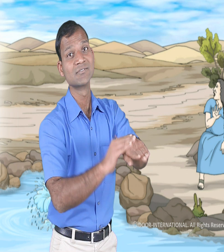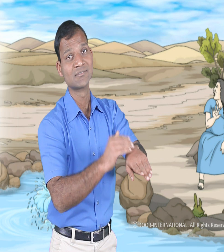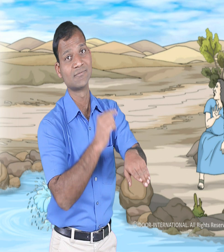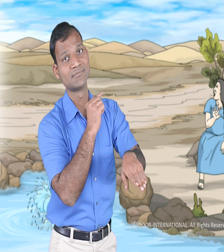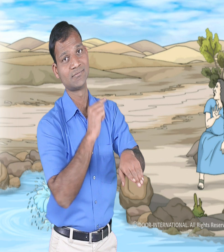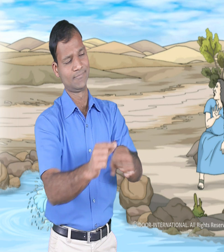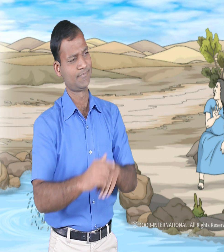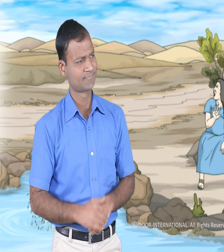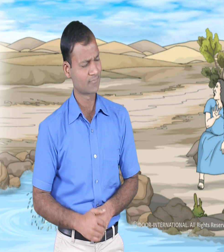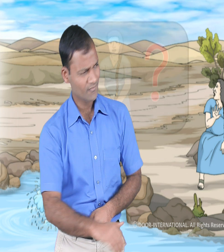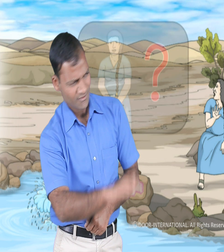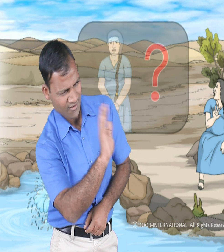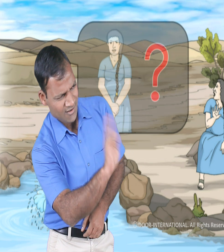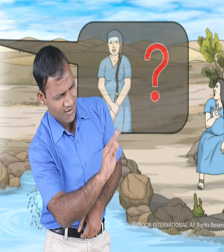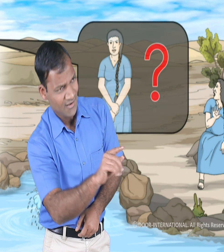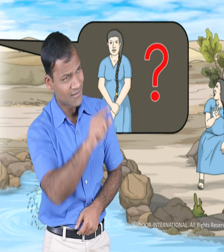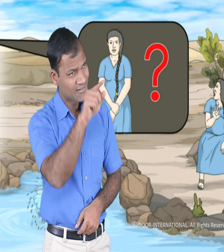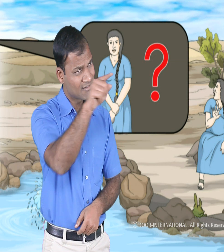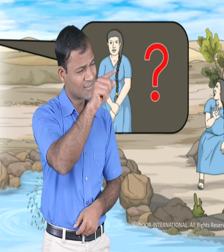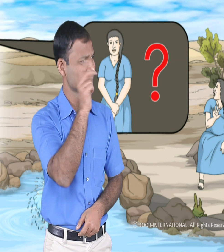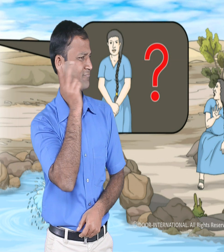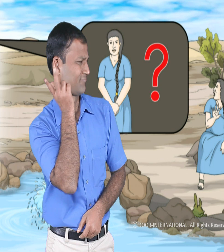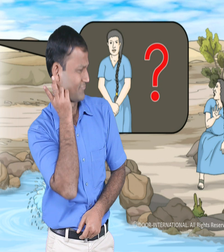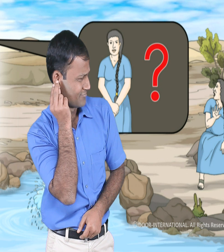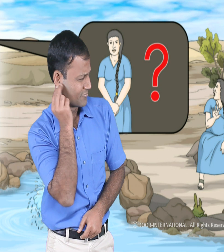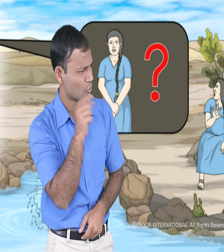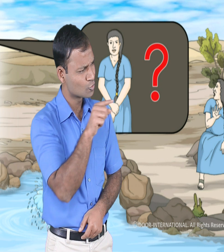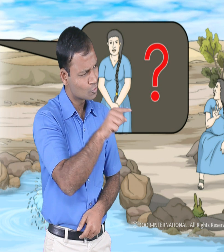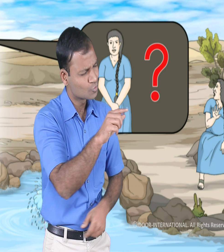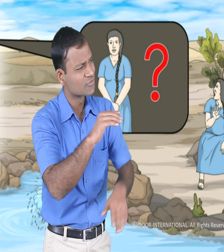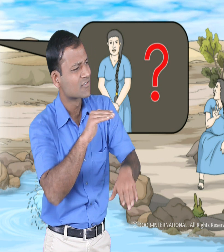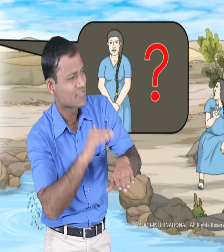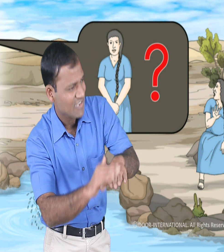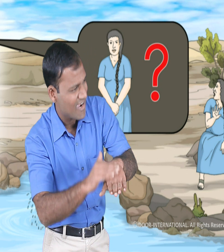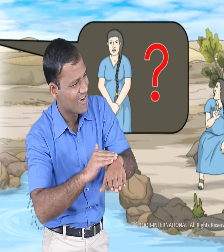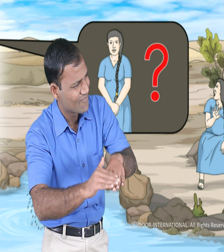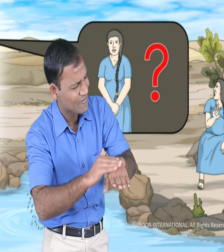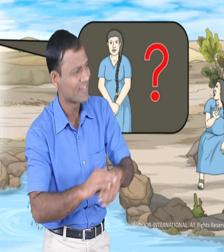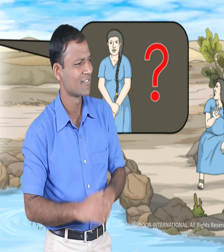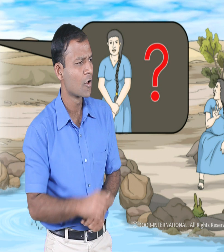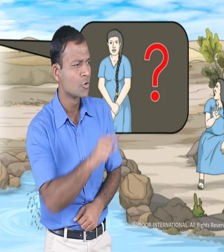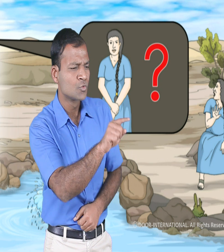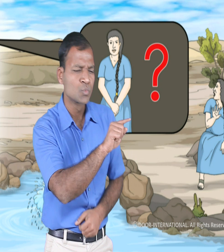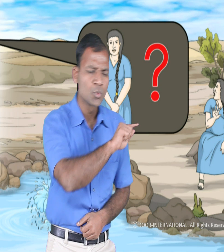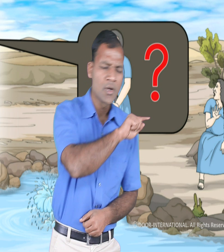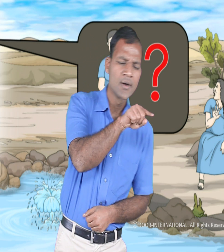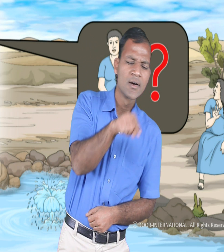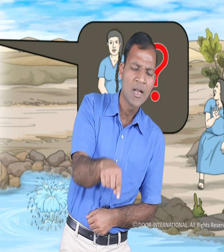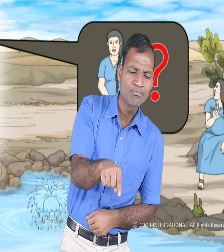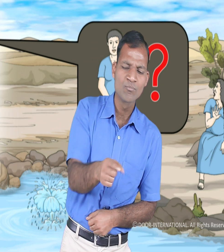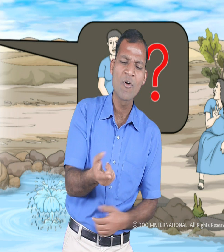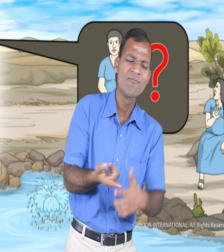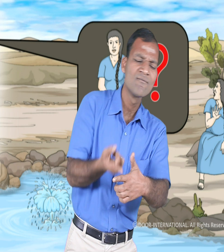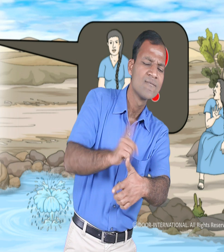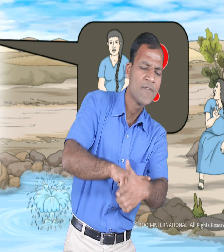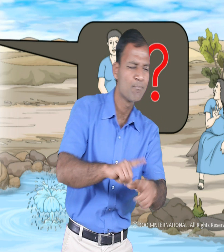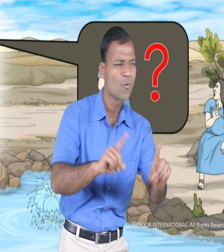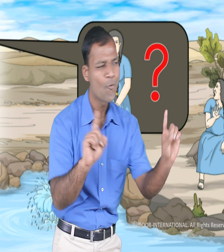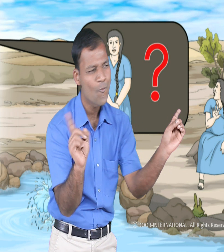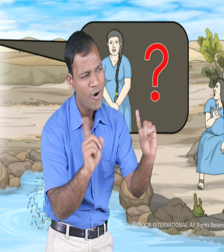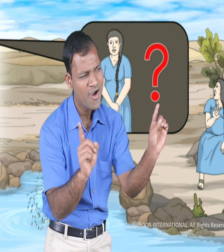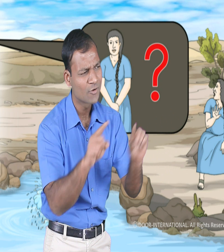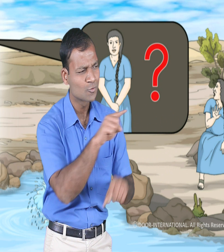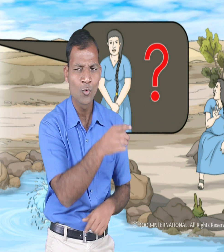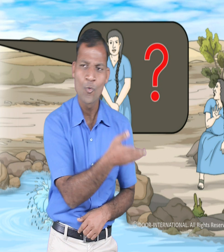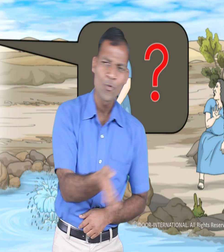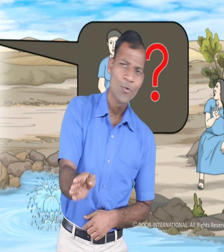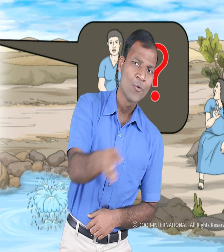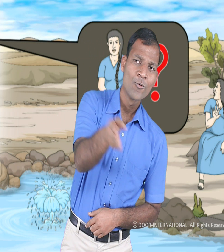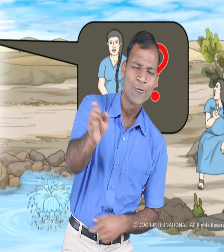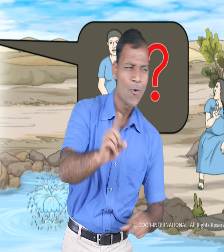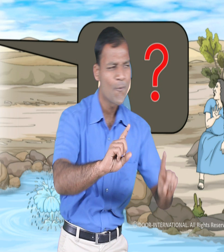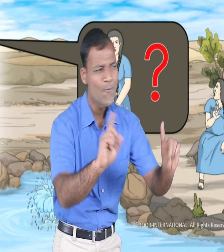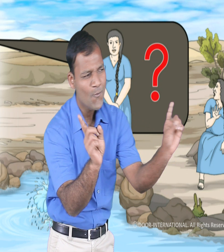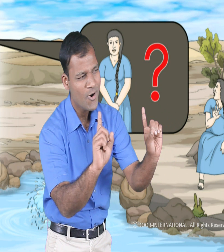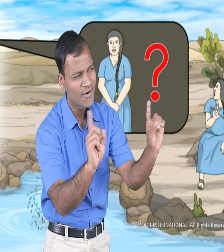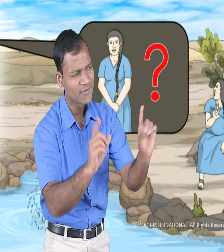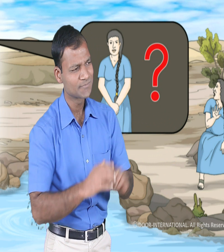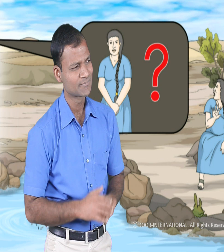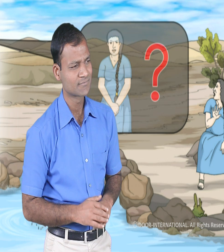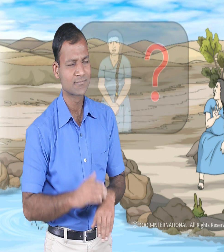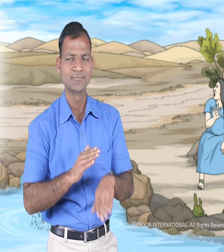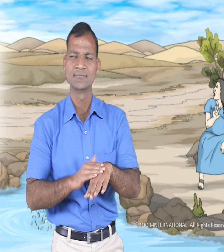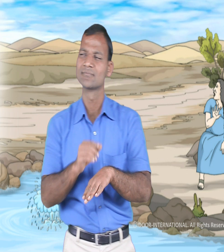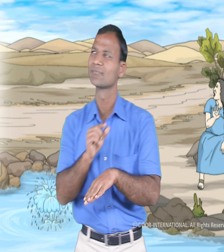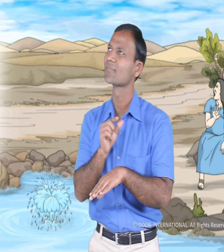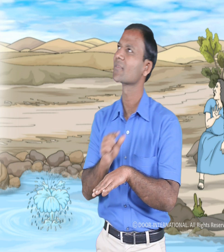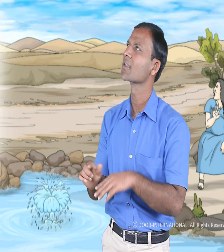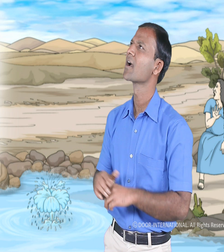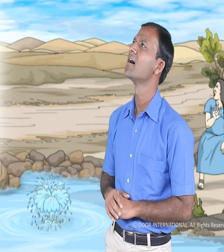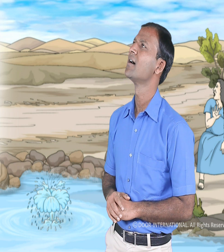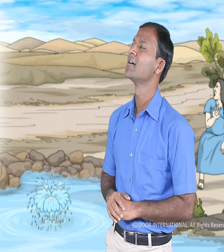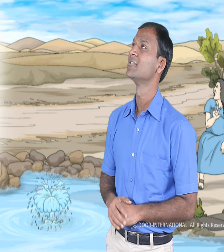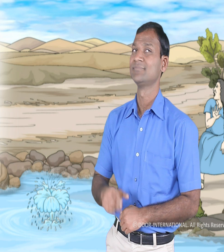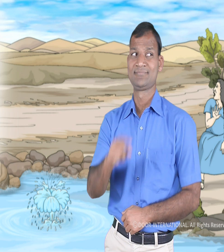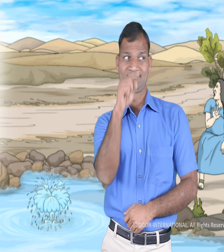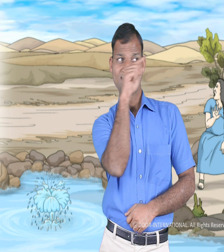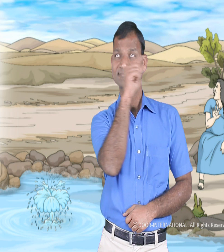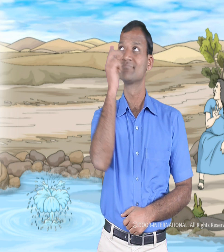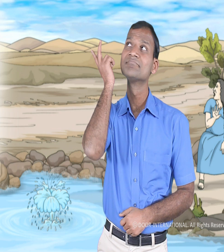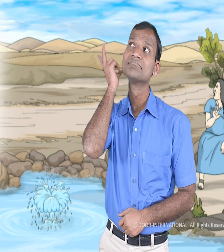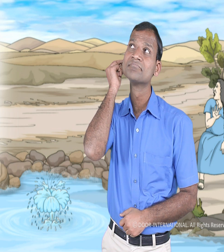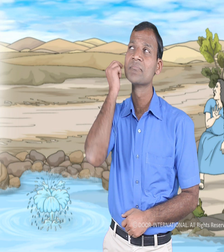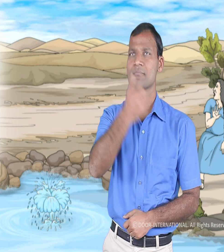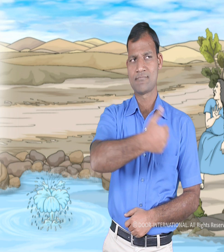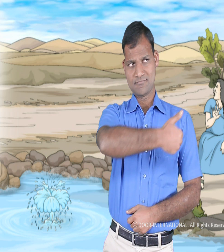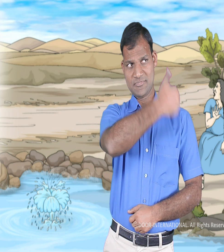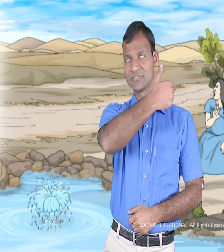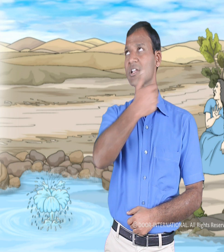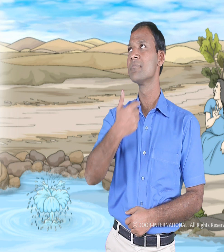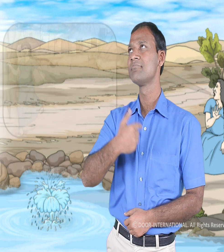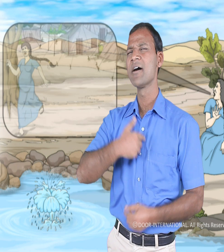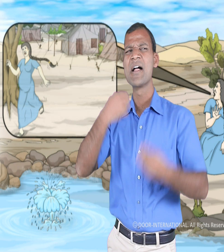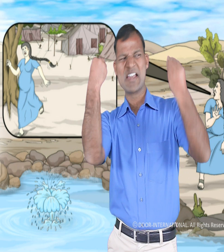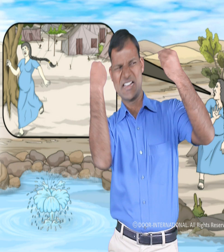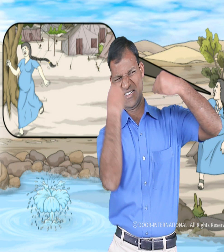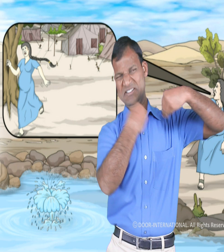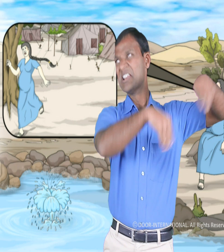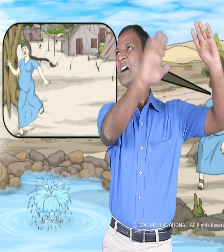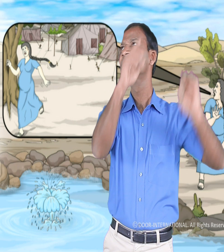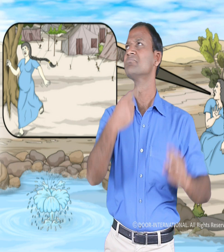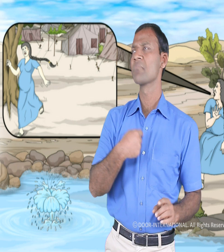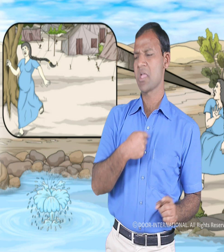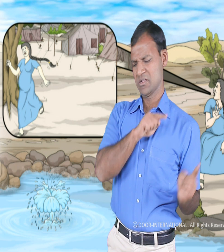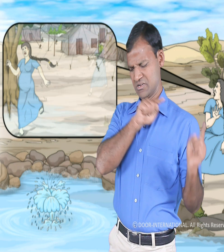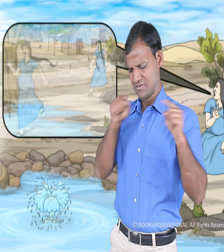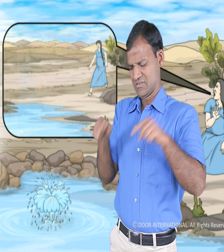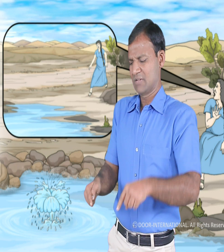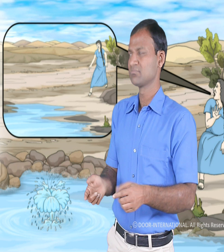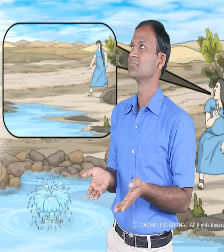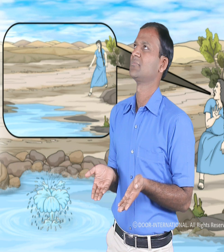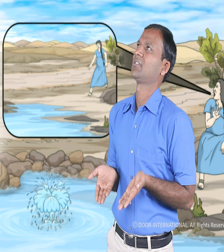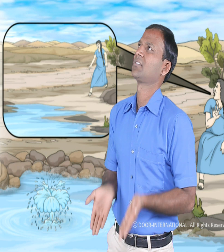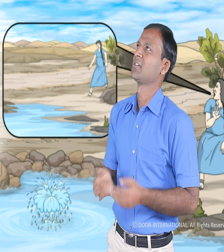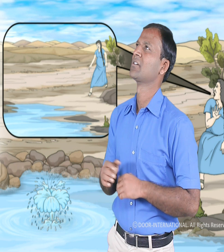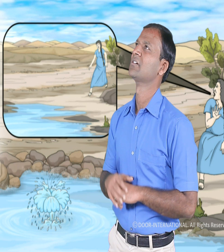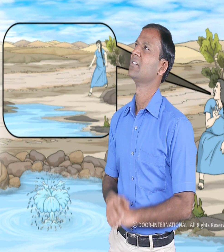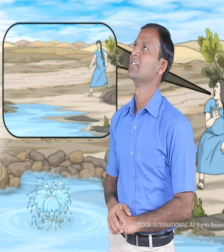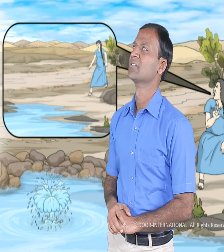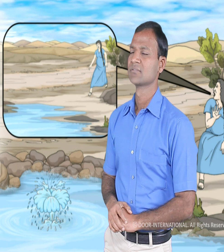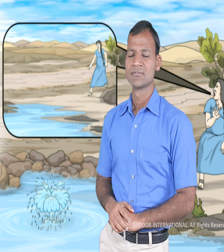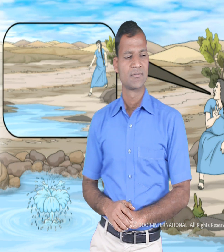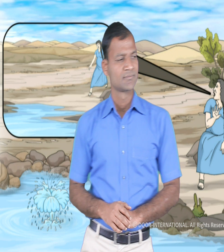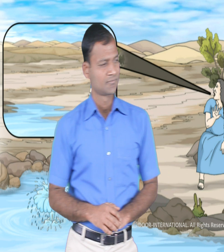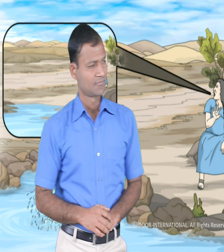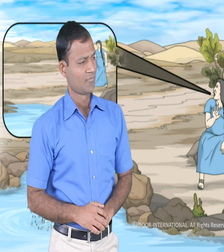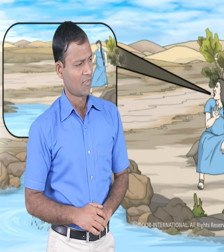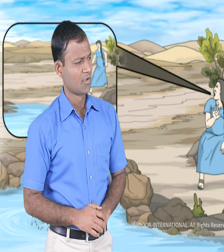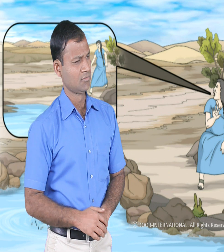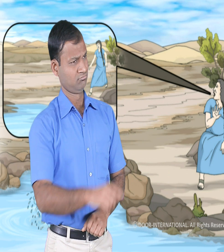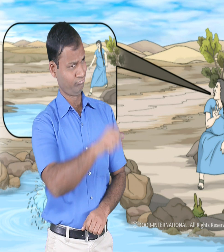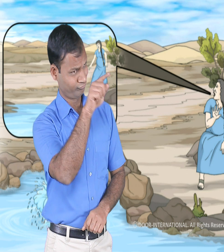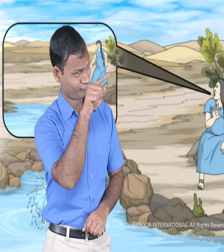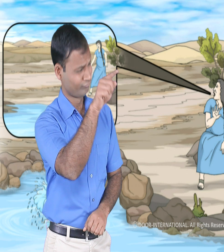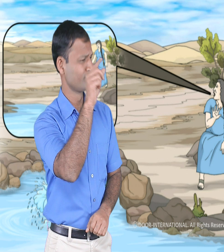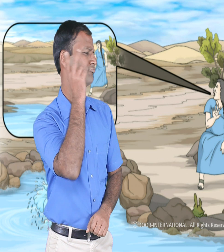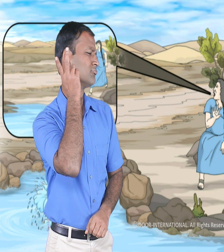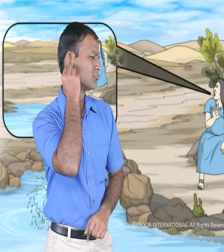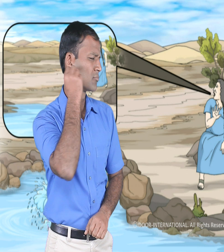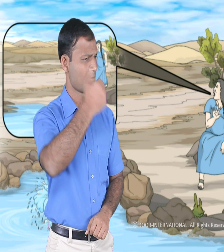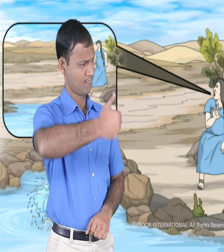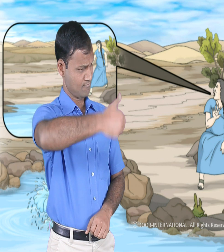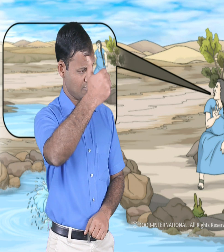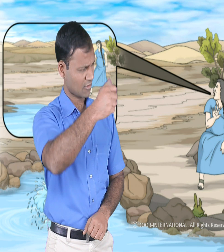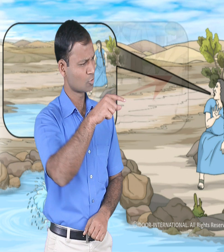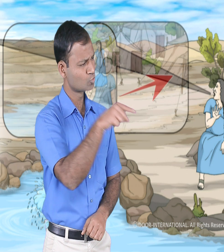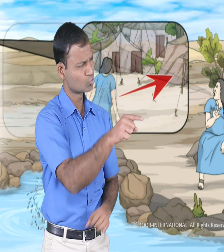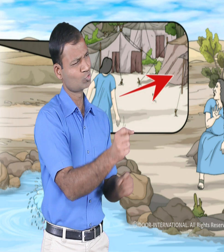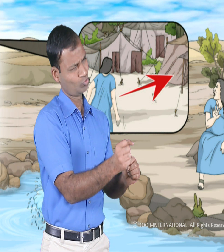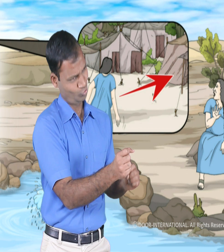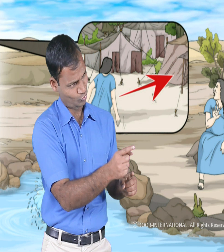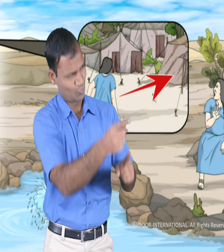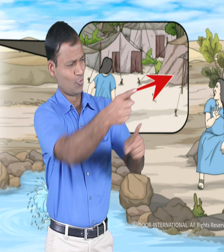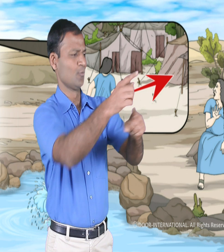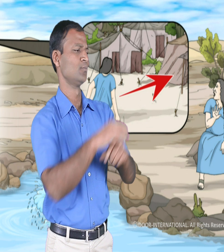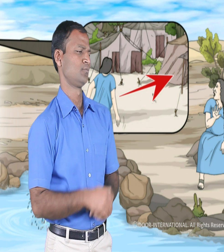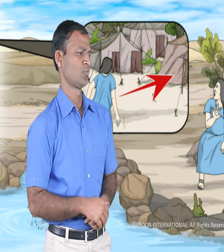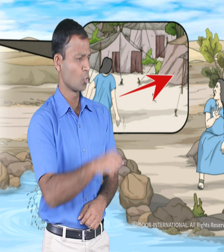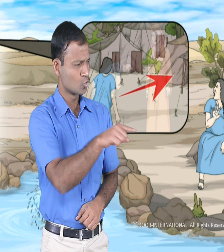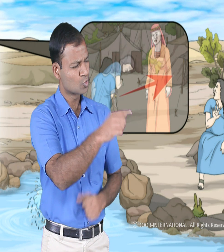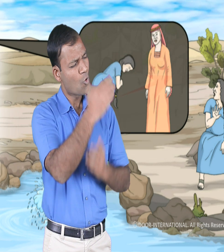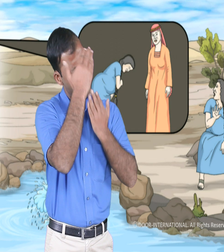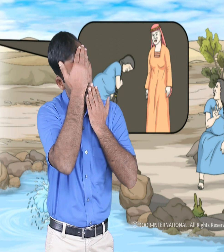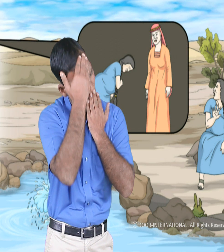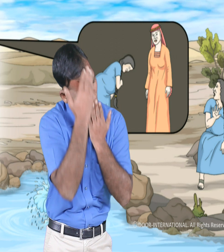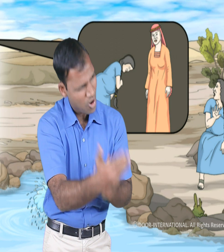“Hagar, servant of Sarai,” he said, “where have you come from, and where are you going?” “I am running away from my mistress Sarai,” she replied.